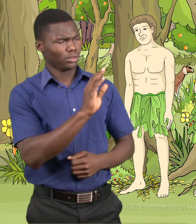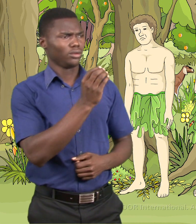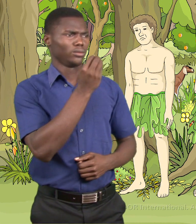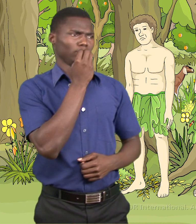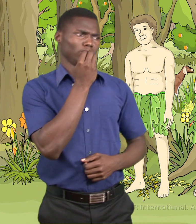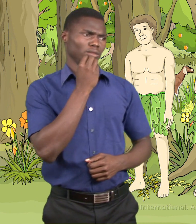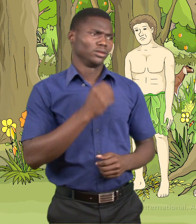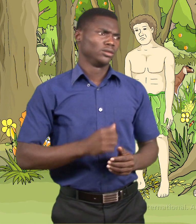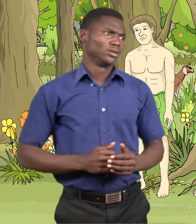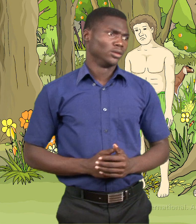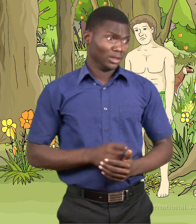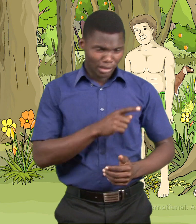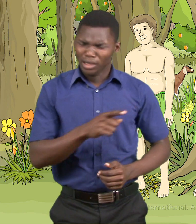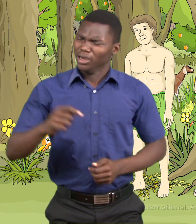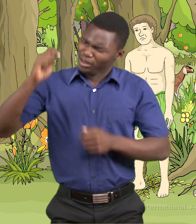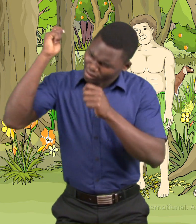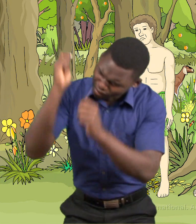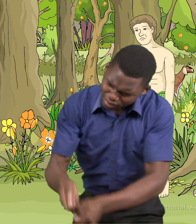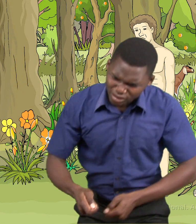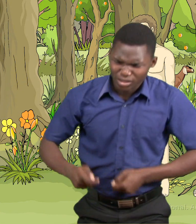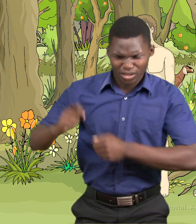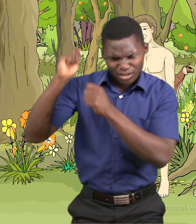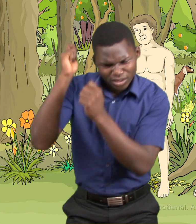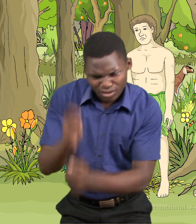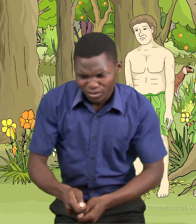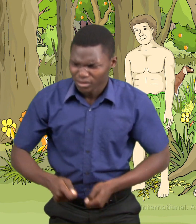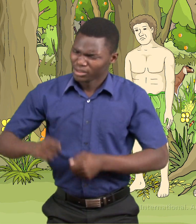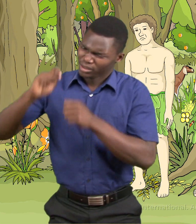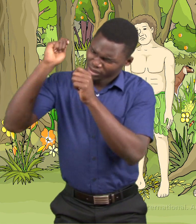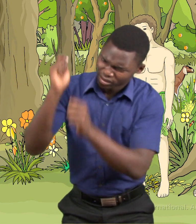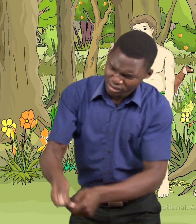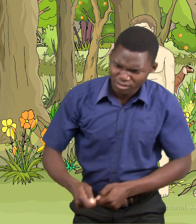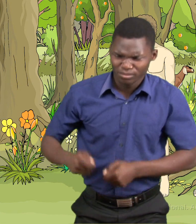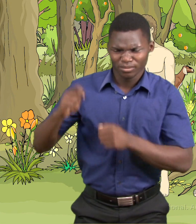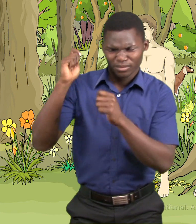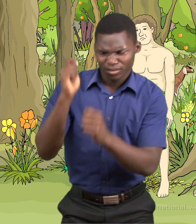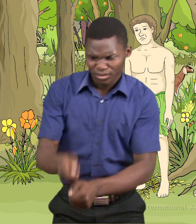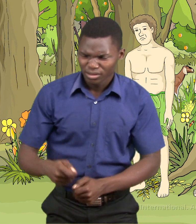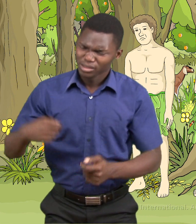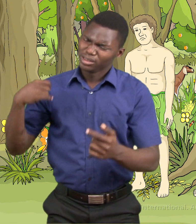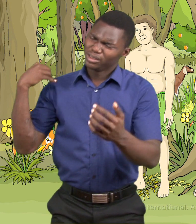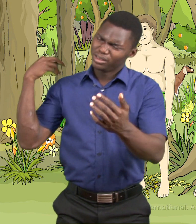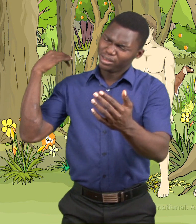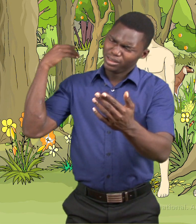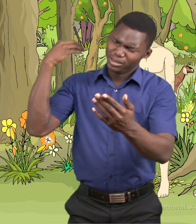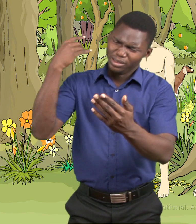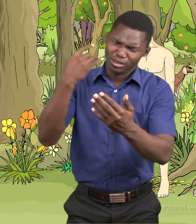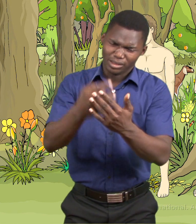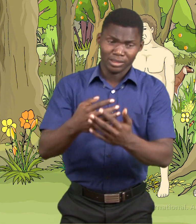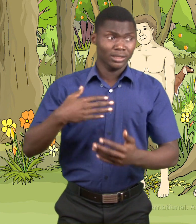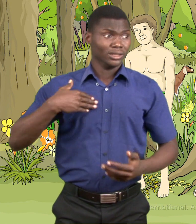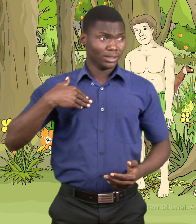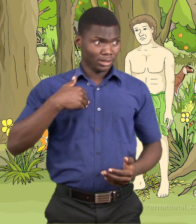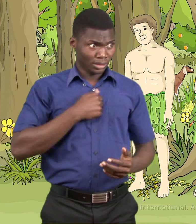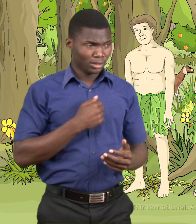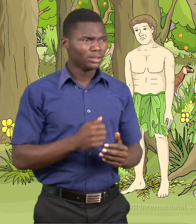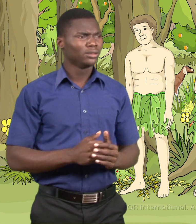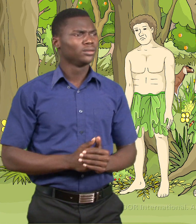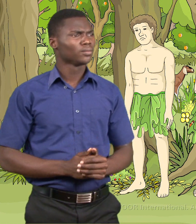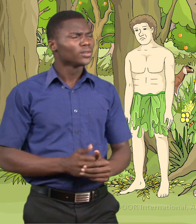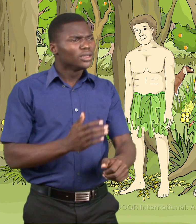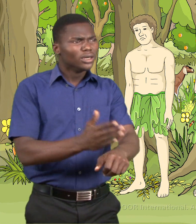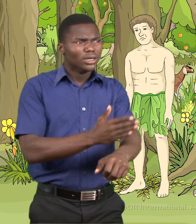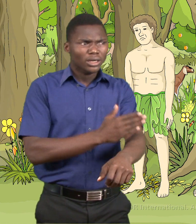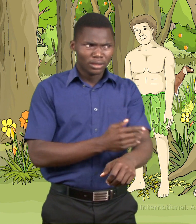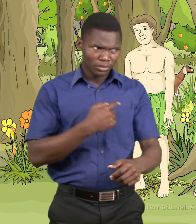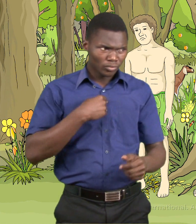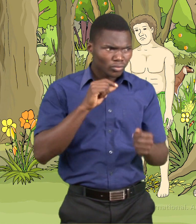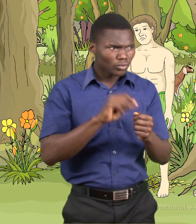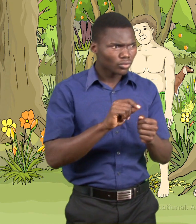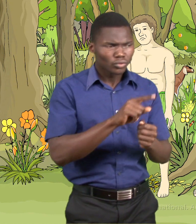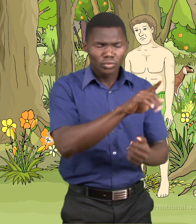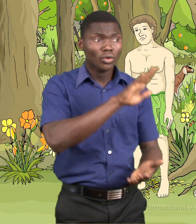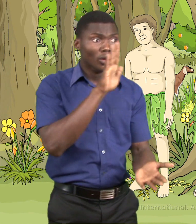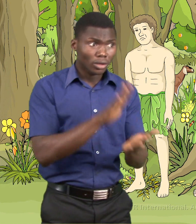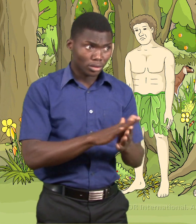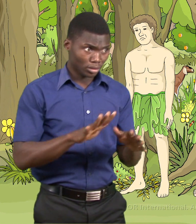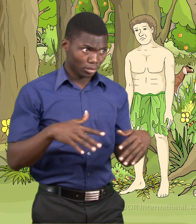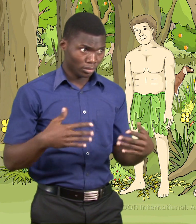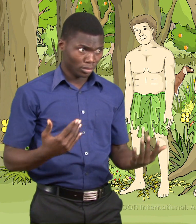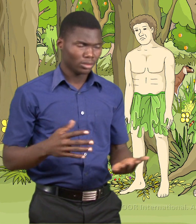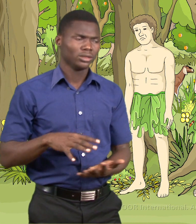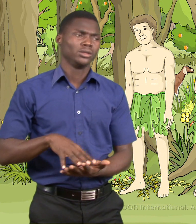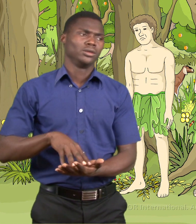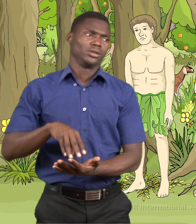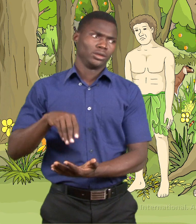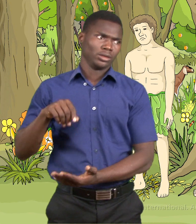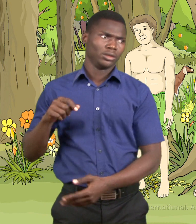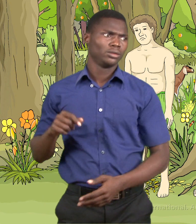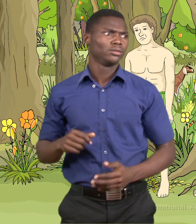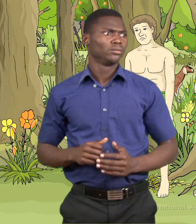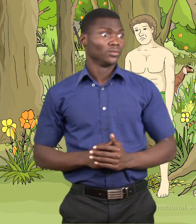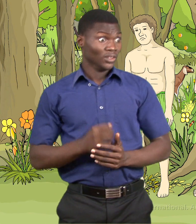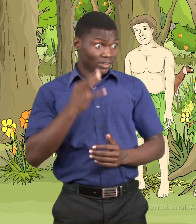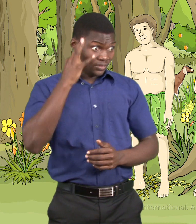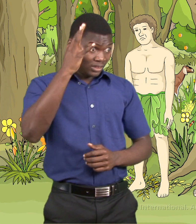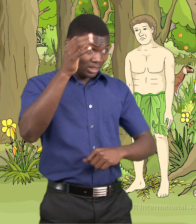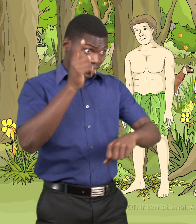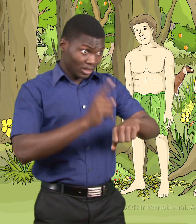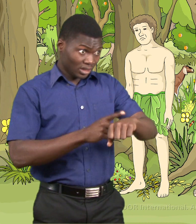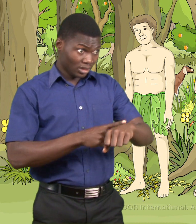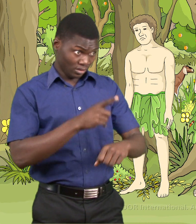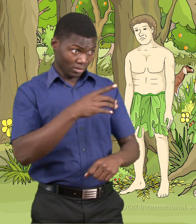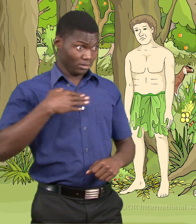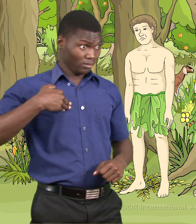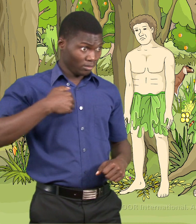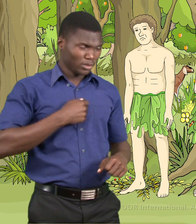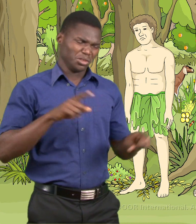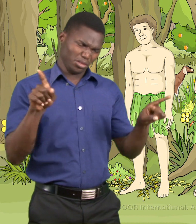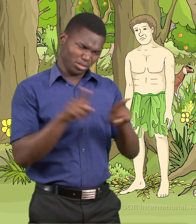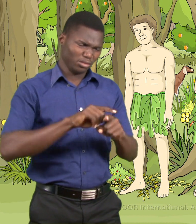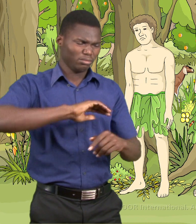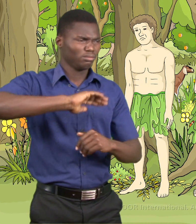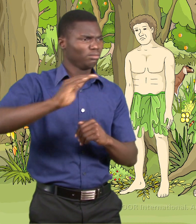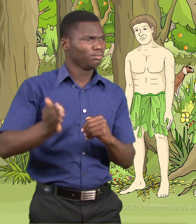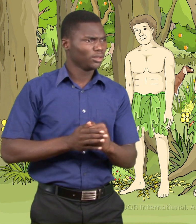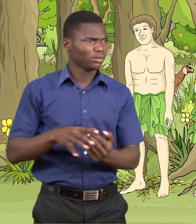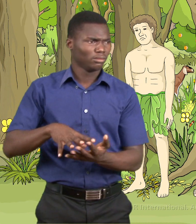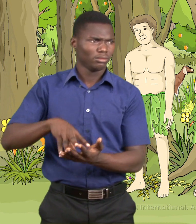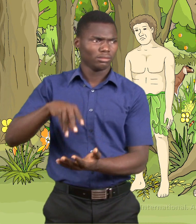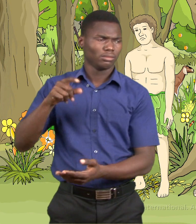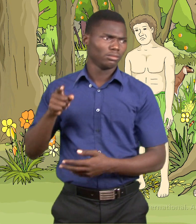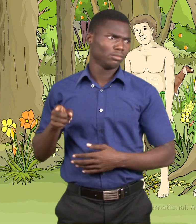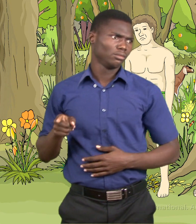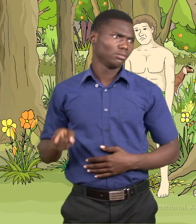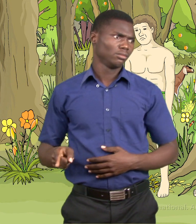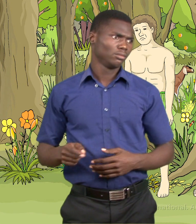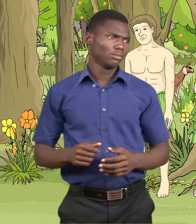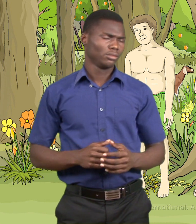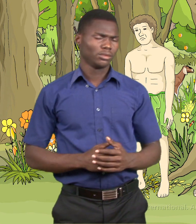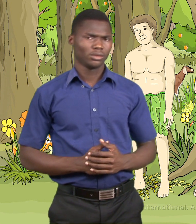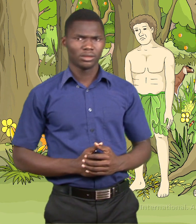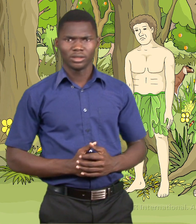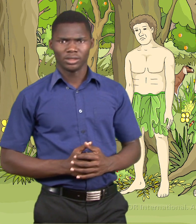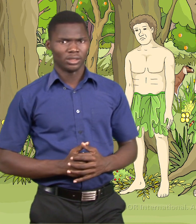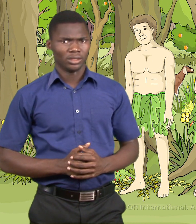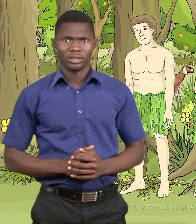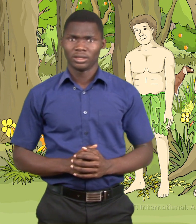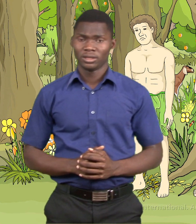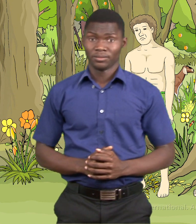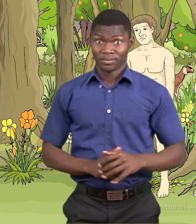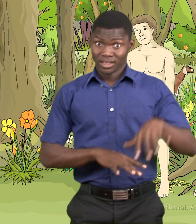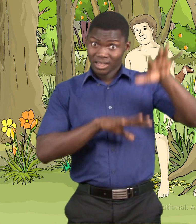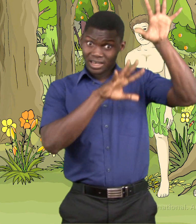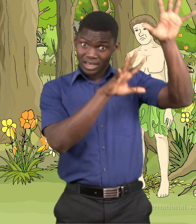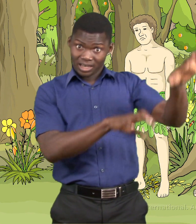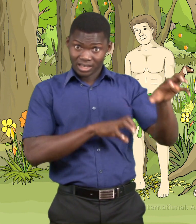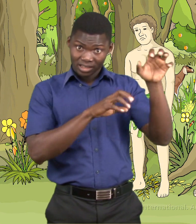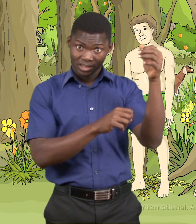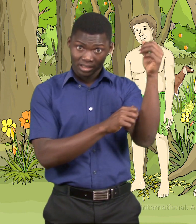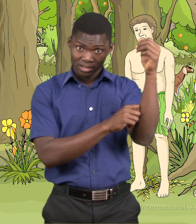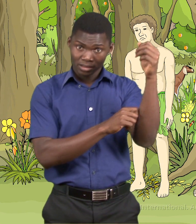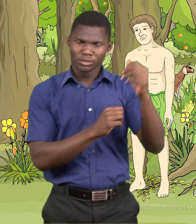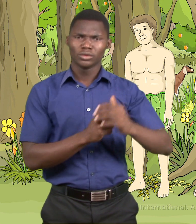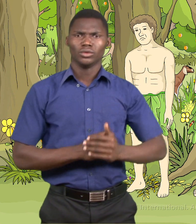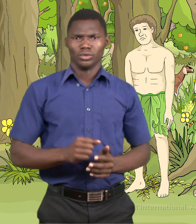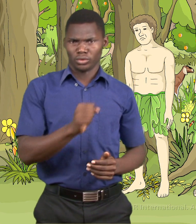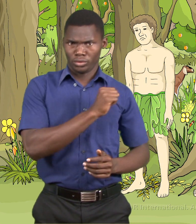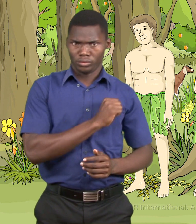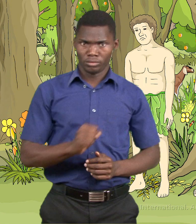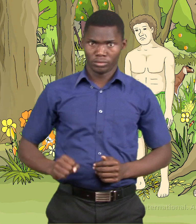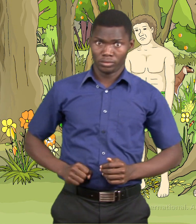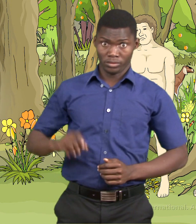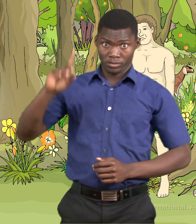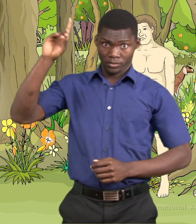By the sweat of your brow you will eat your bread, until you return to the ground— because out of it were you taken. For dust you are, and to dust you shall return.” And Adam named his wife Eve, because she would be the mother of all the living.